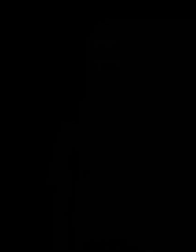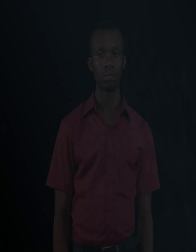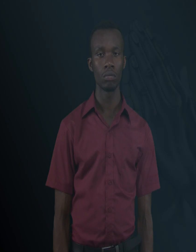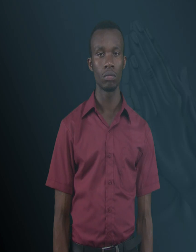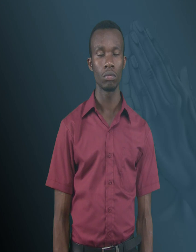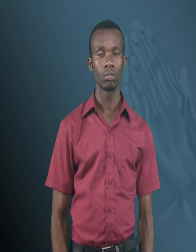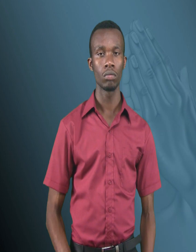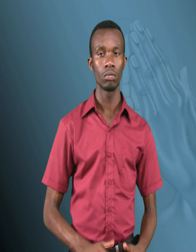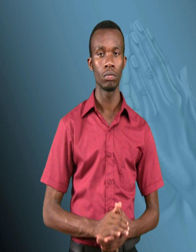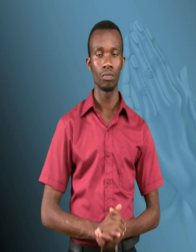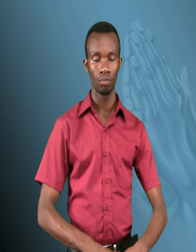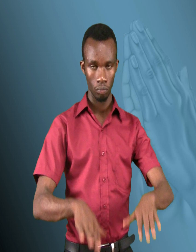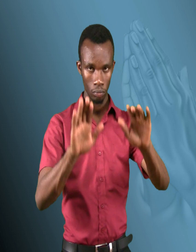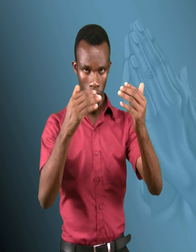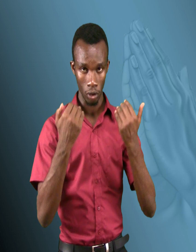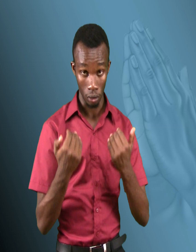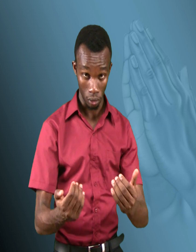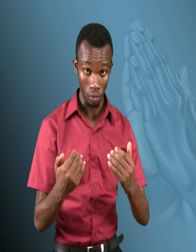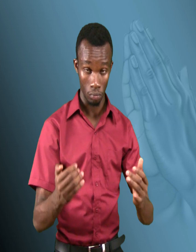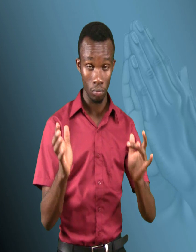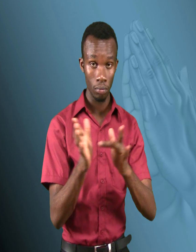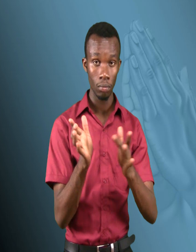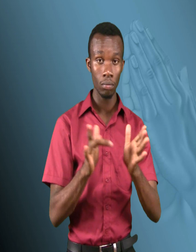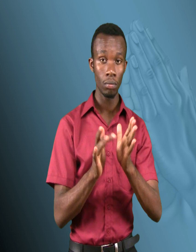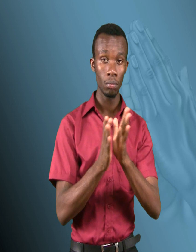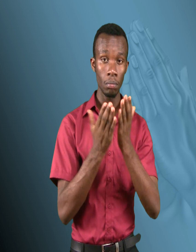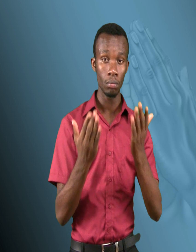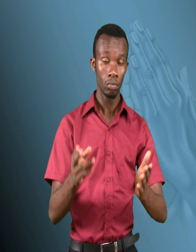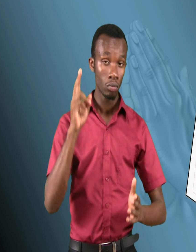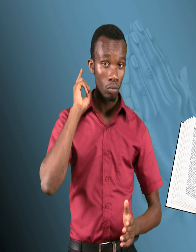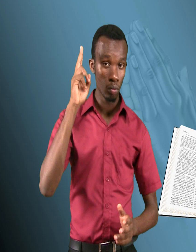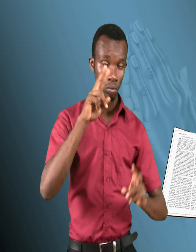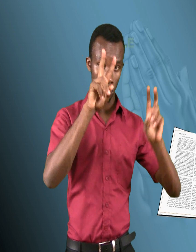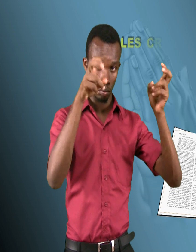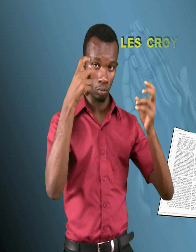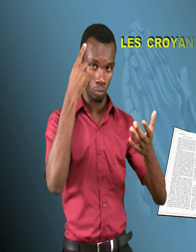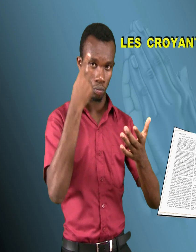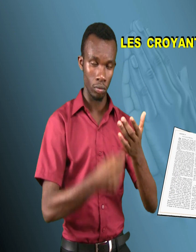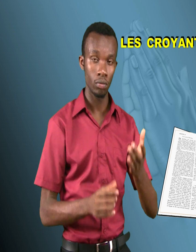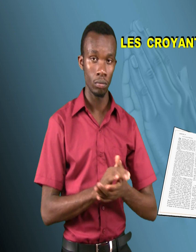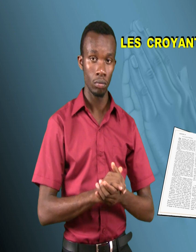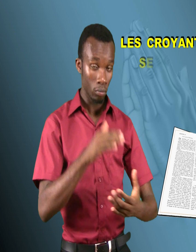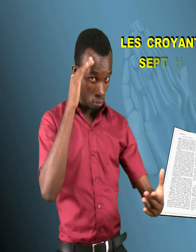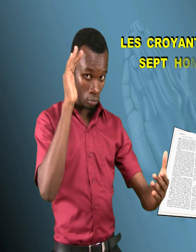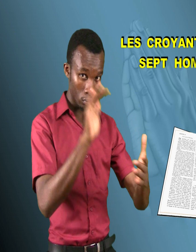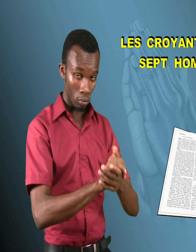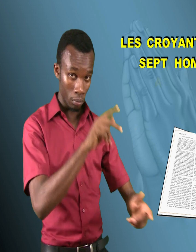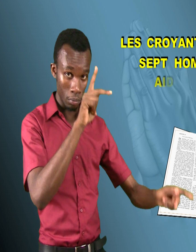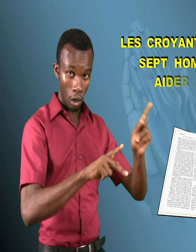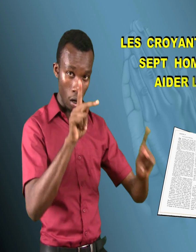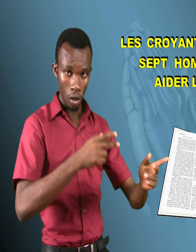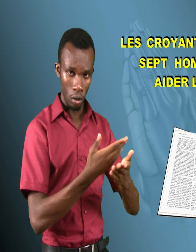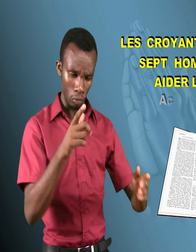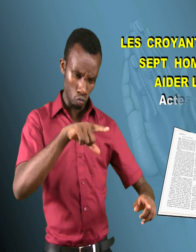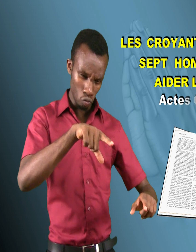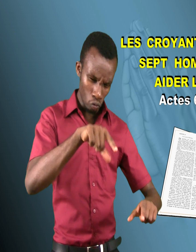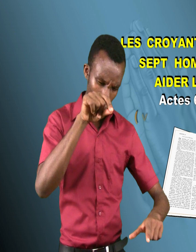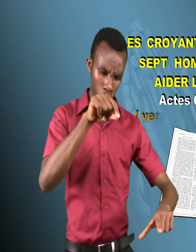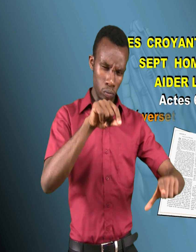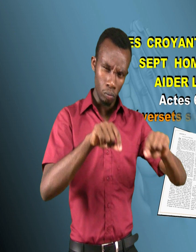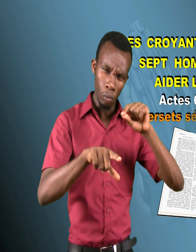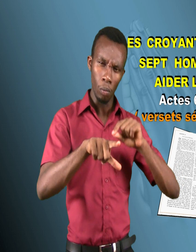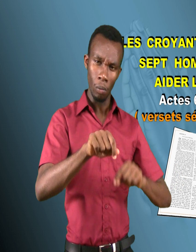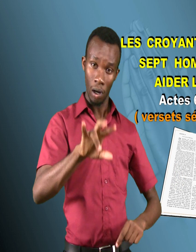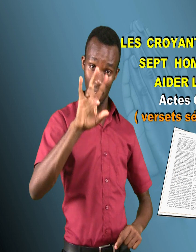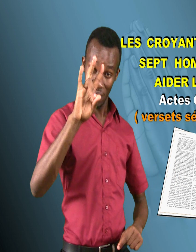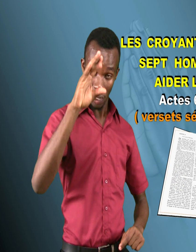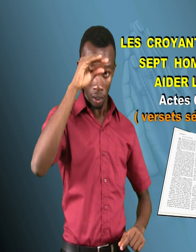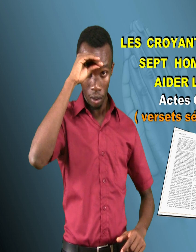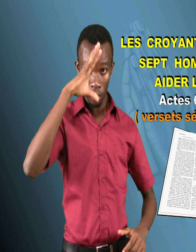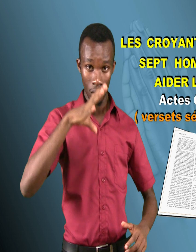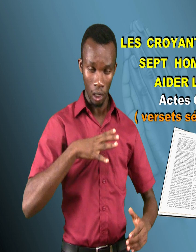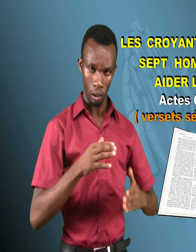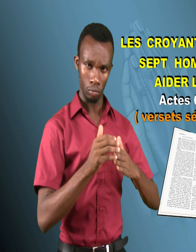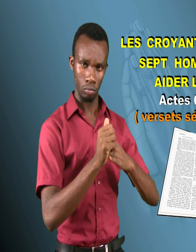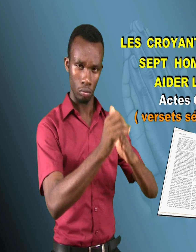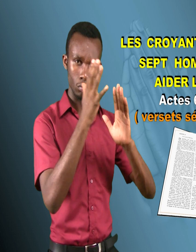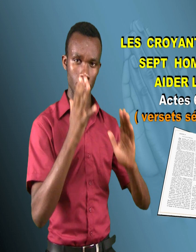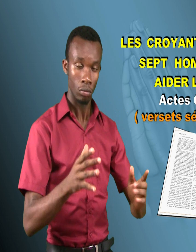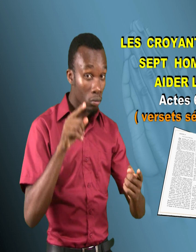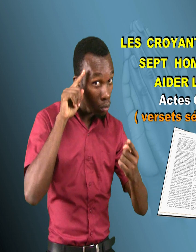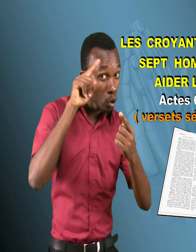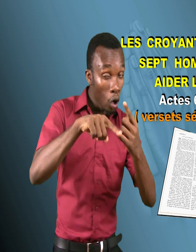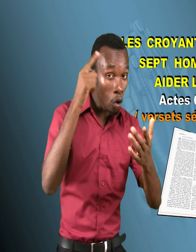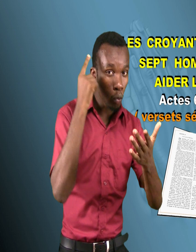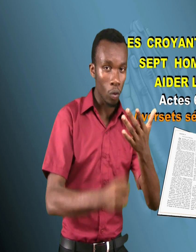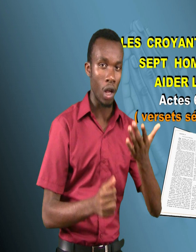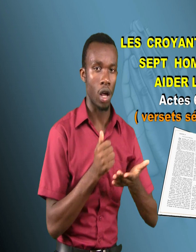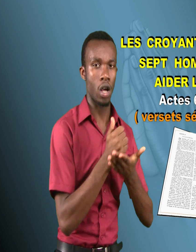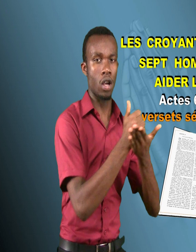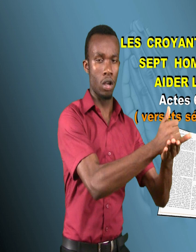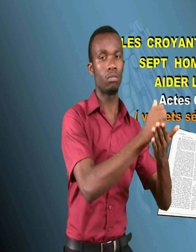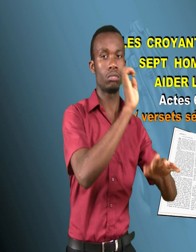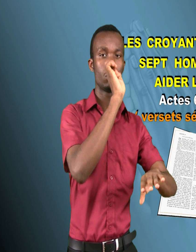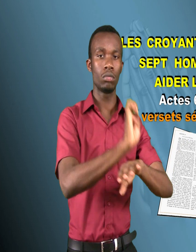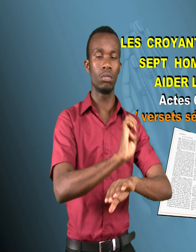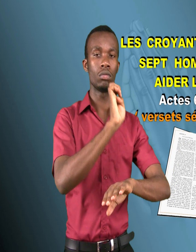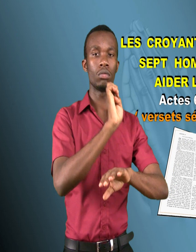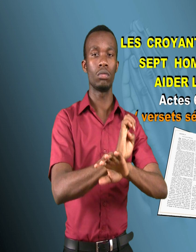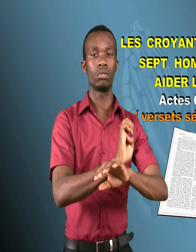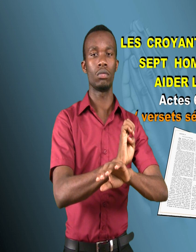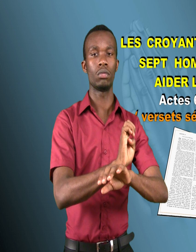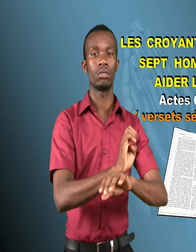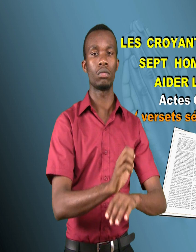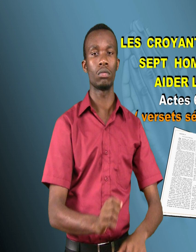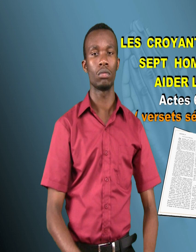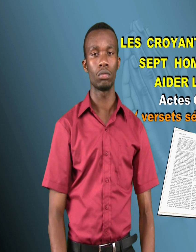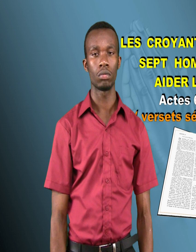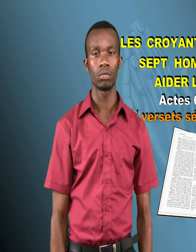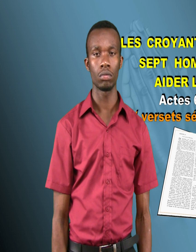The believers choose seven men to help the church